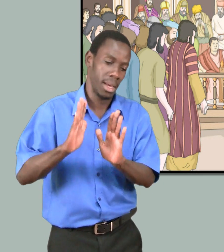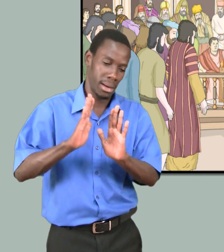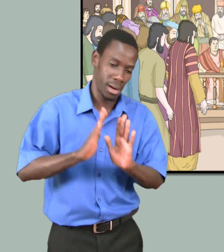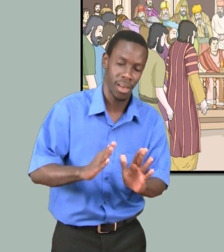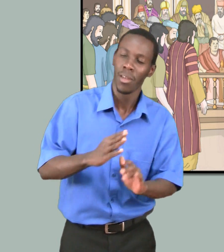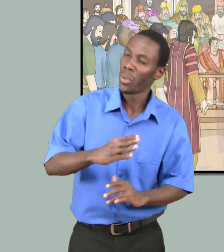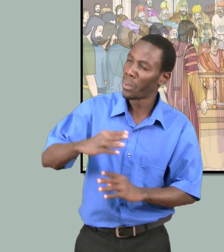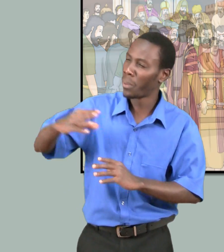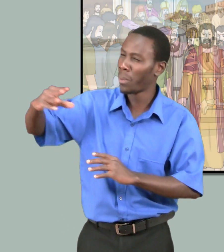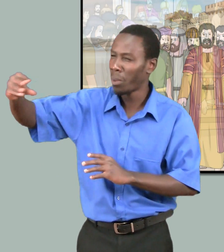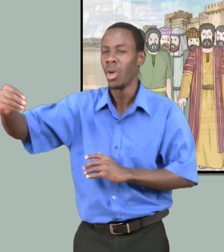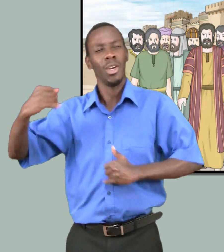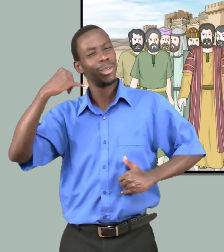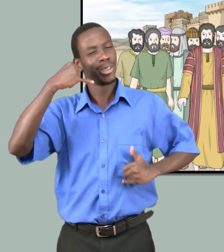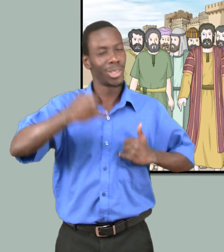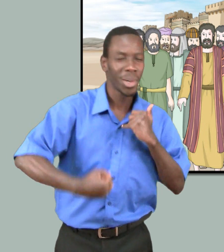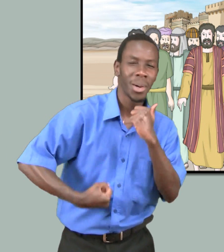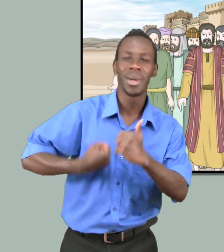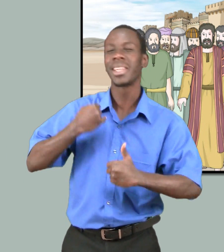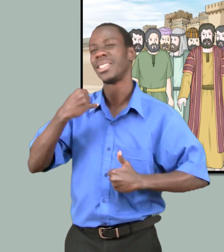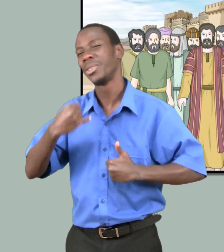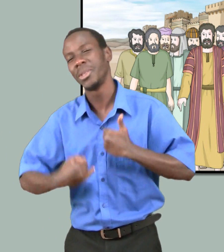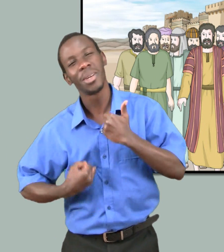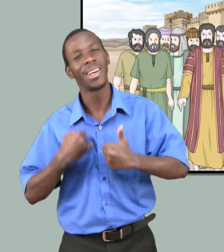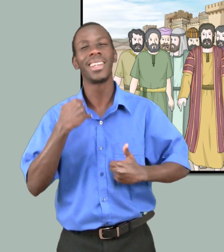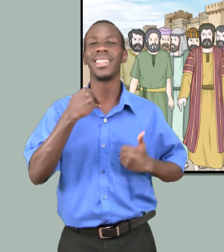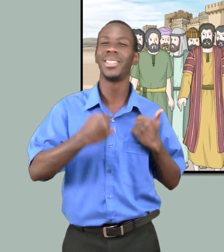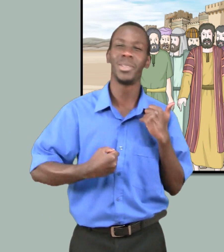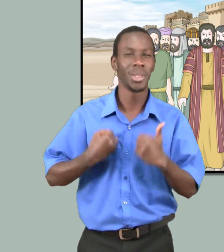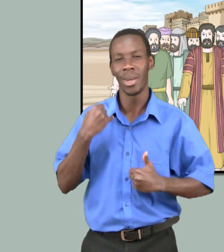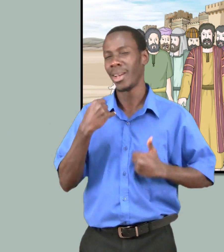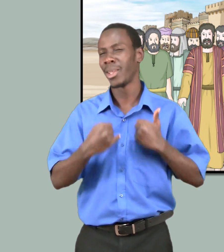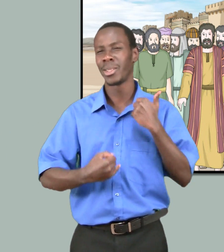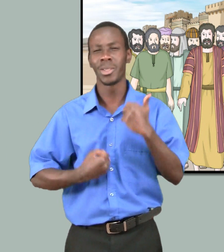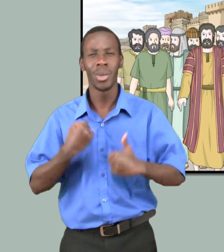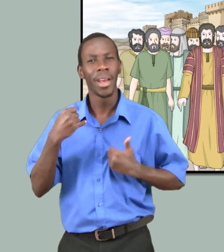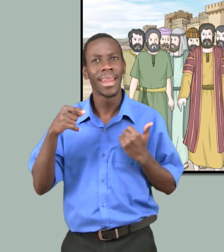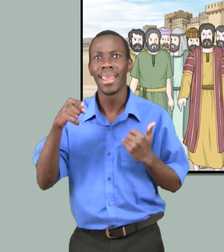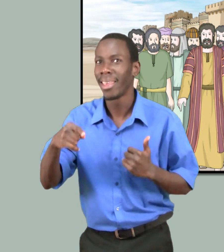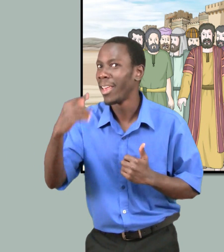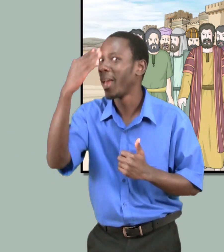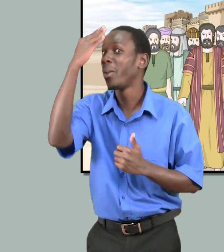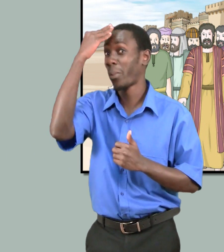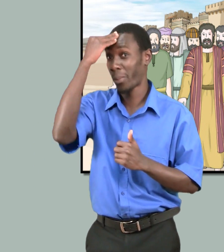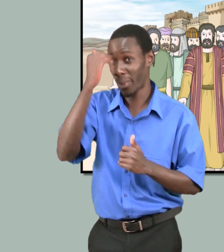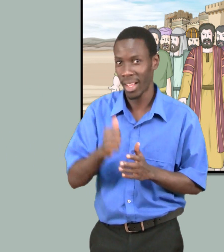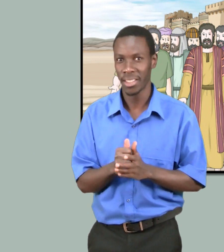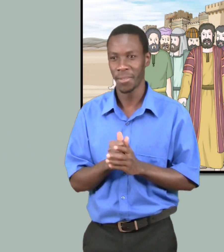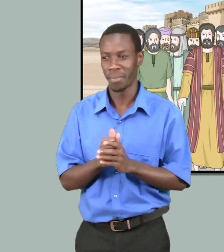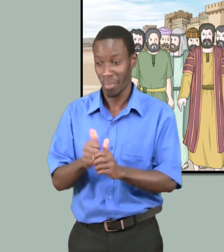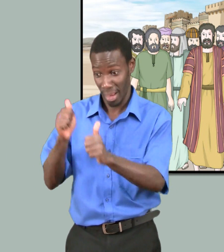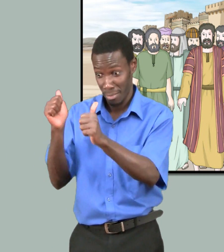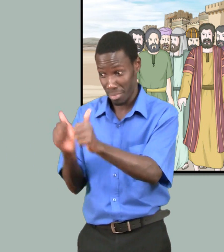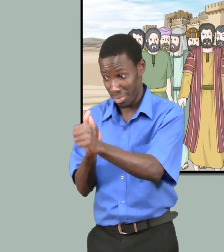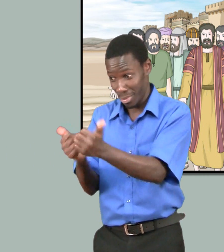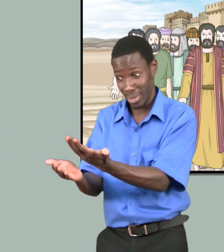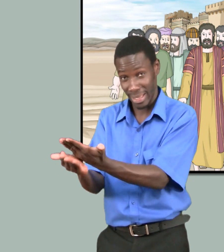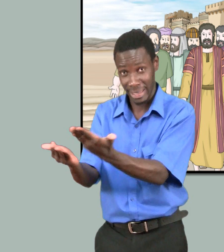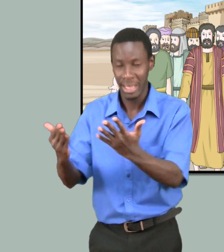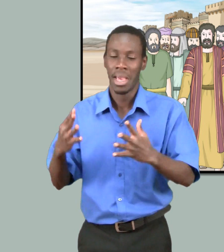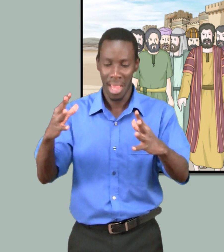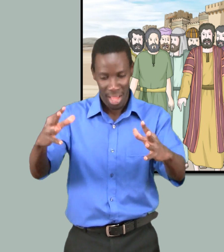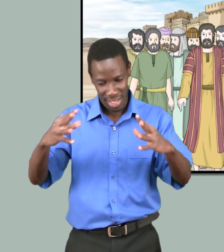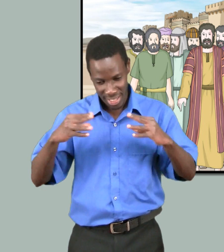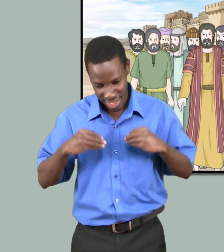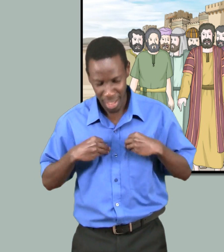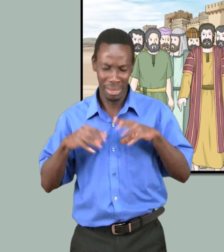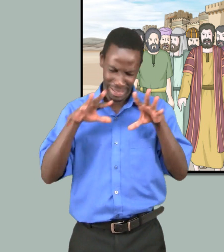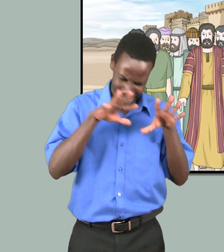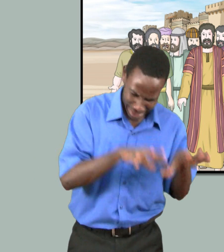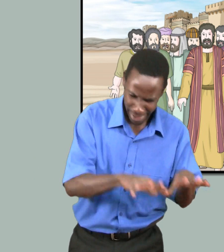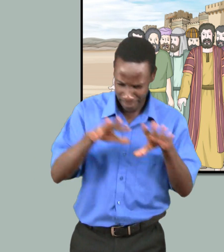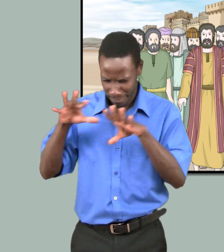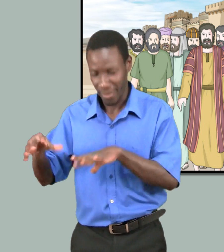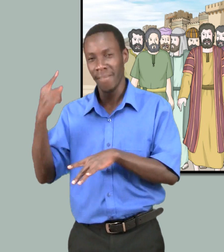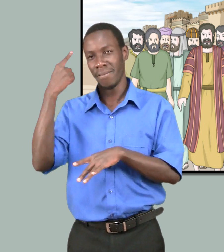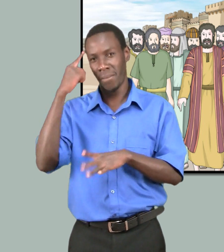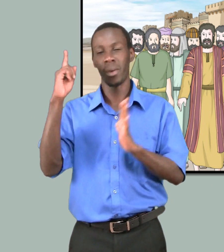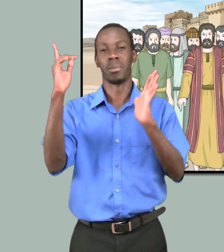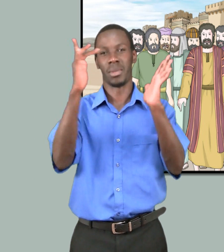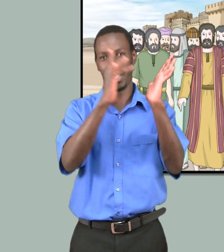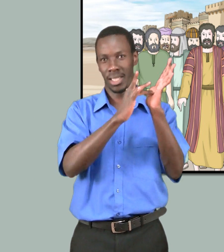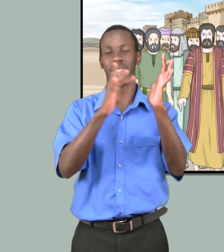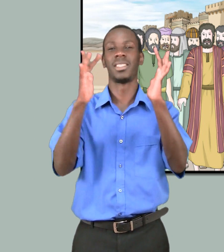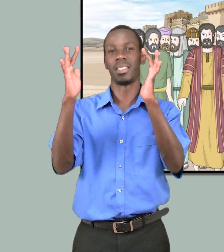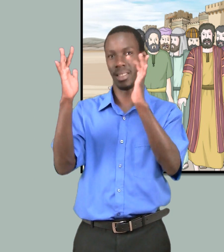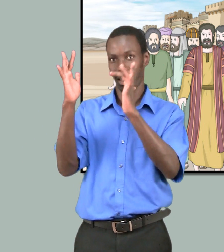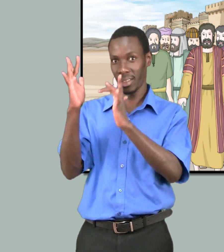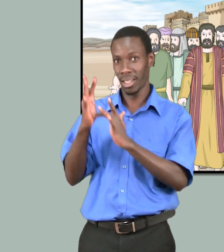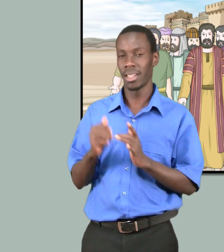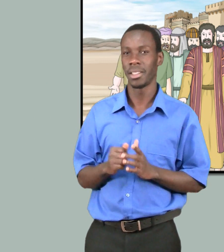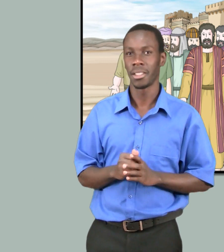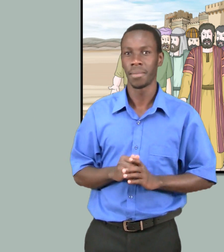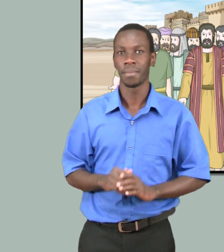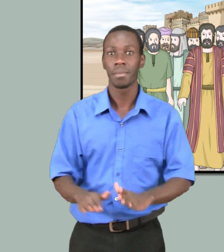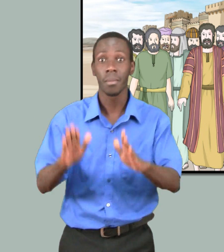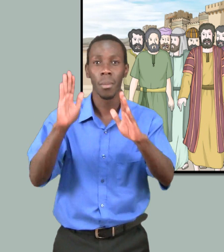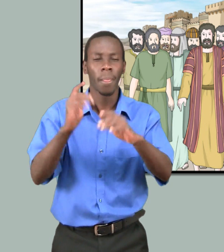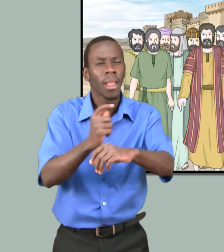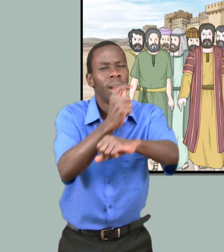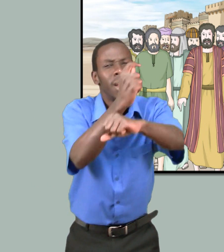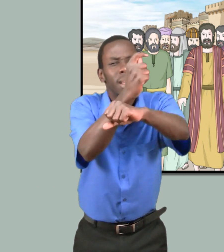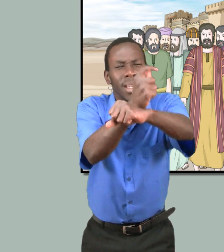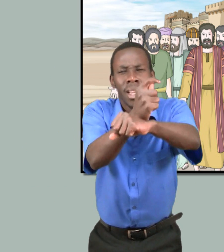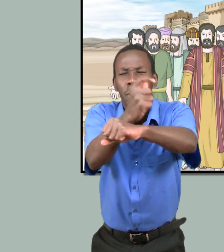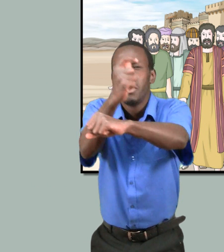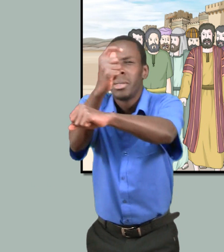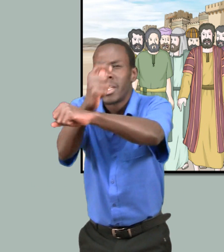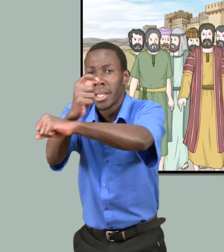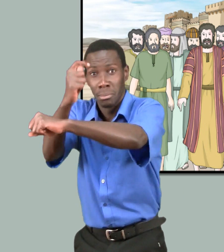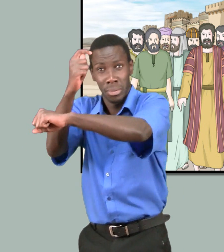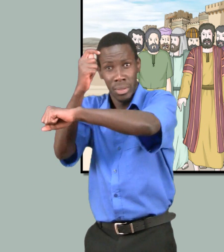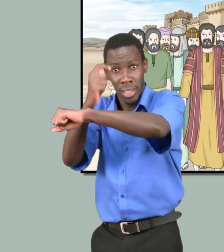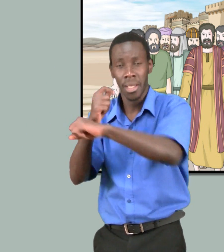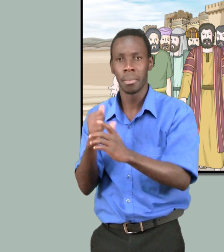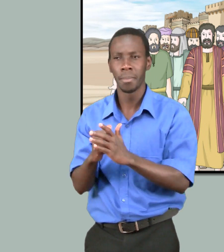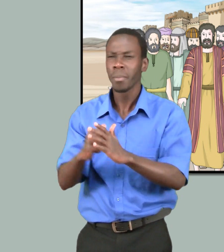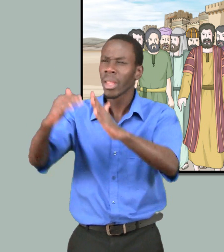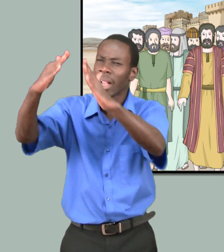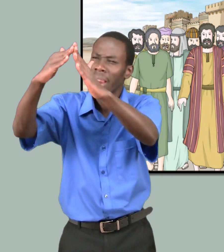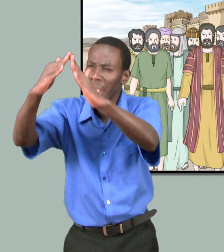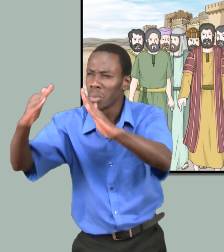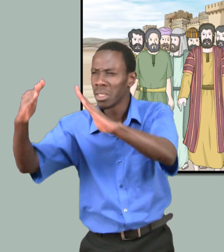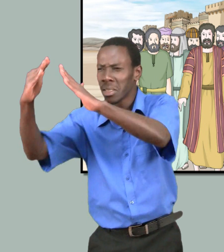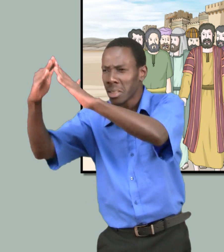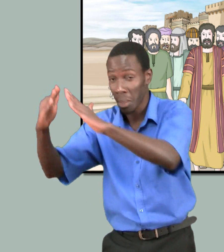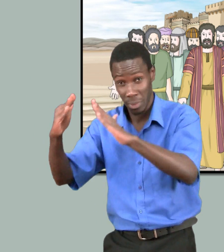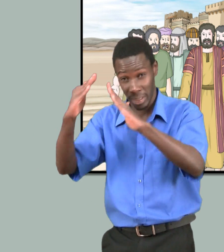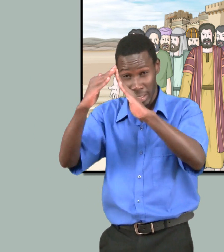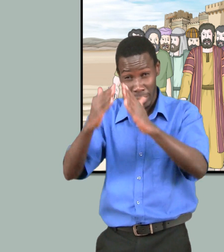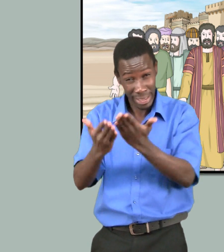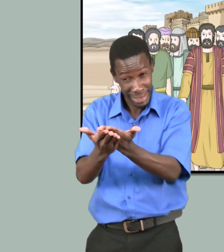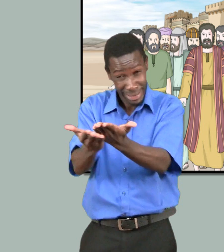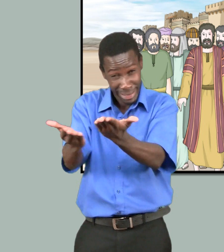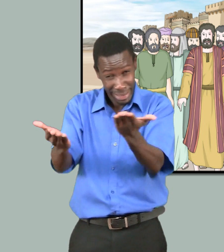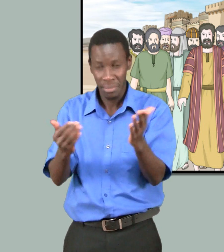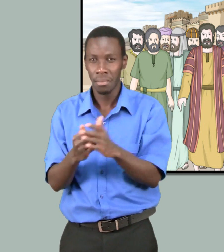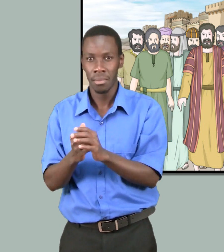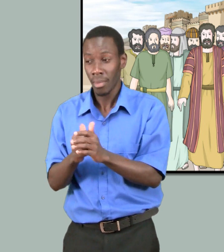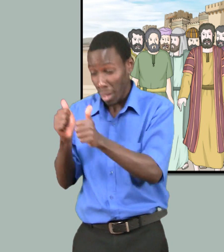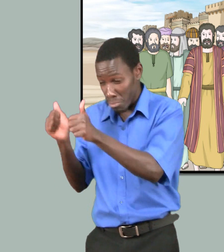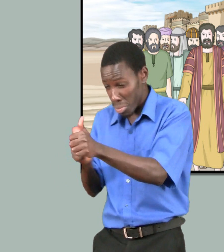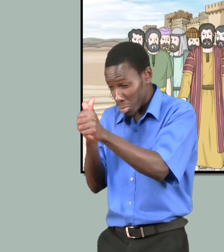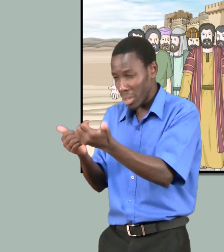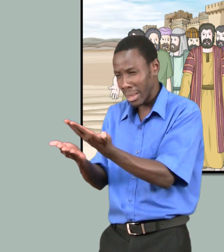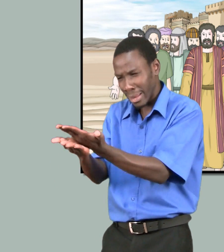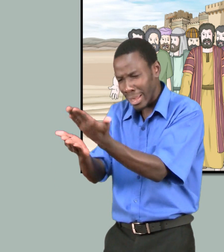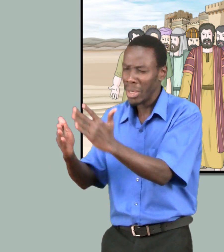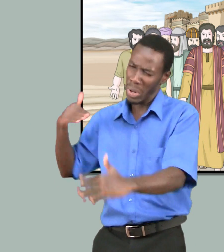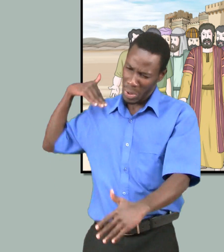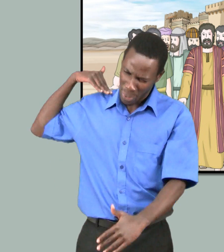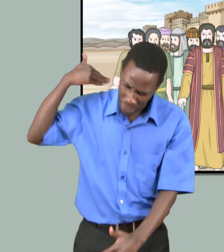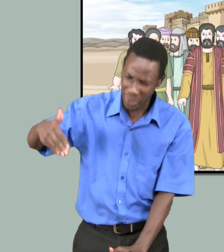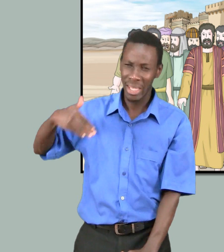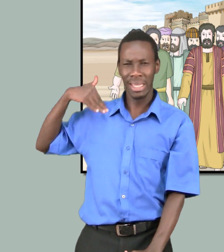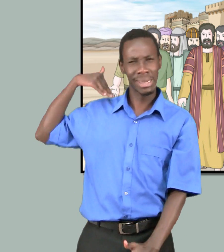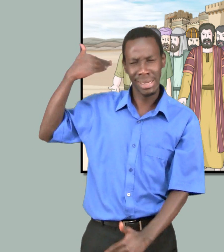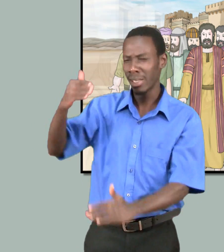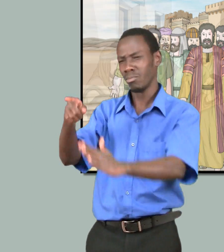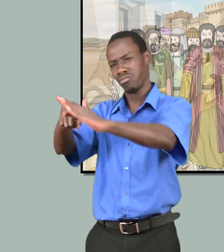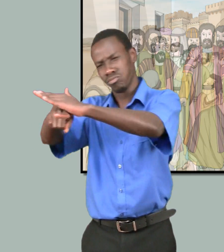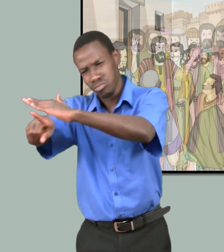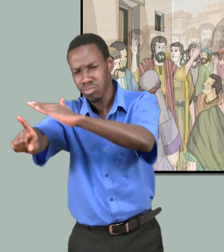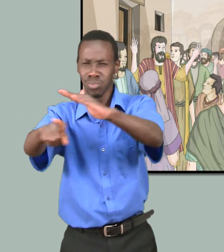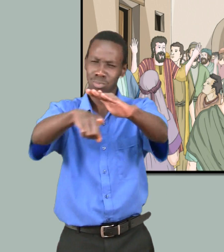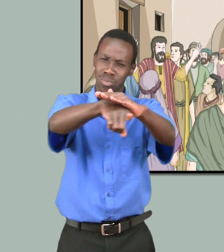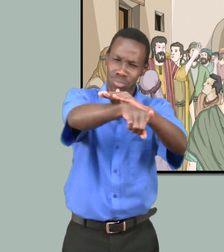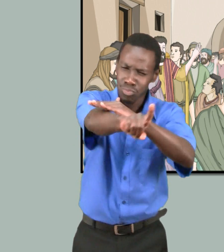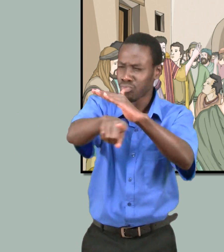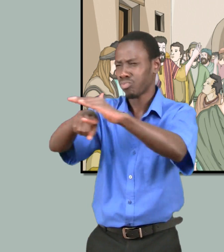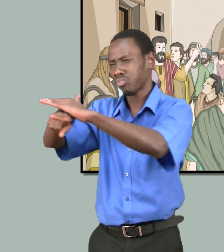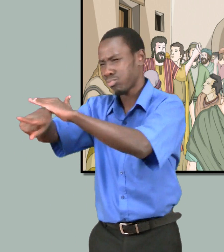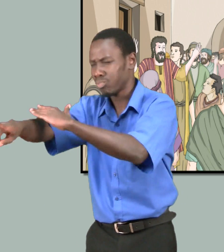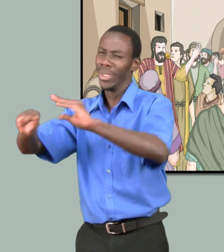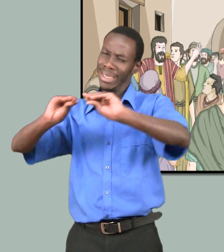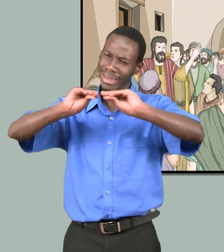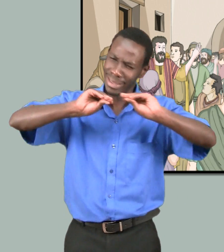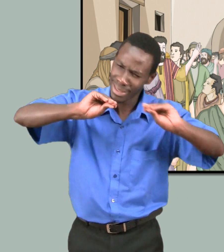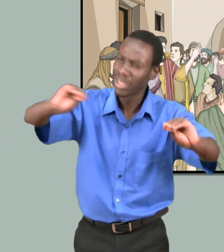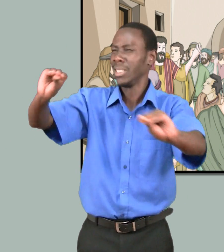The apostles left the Sanhedrin, rejoicing that they had been counted worthy of suffering disgrace for the Name.